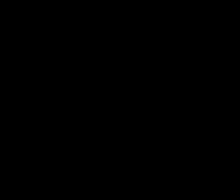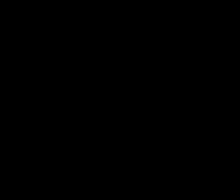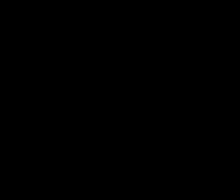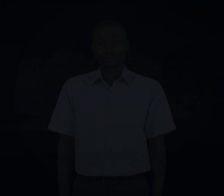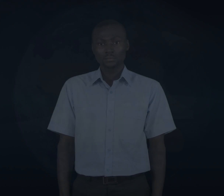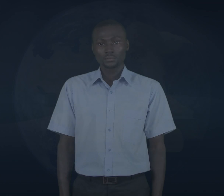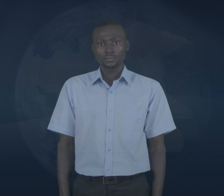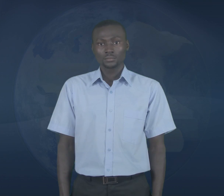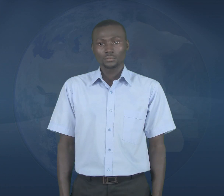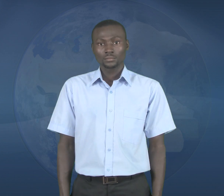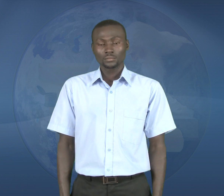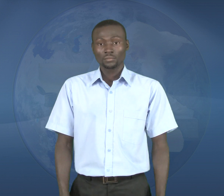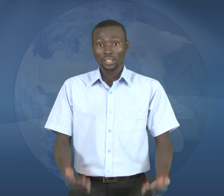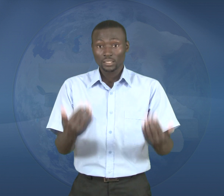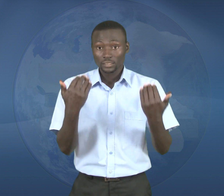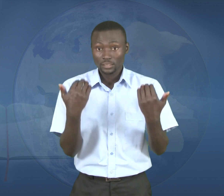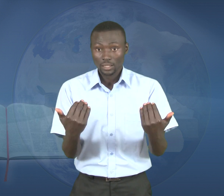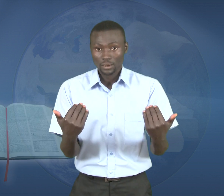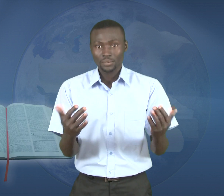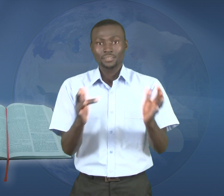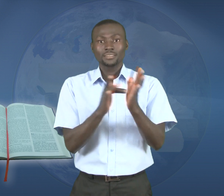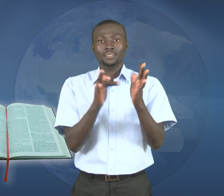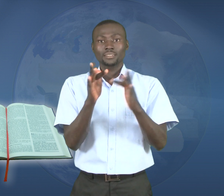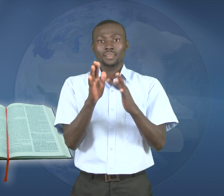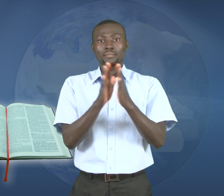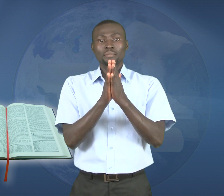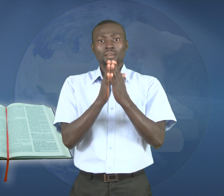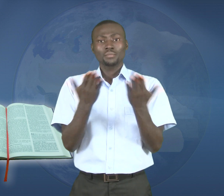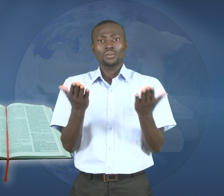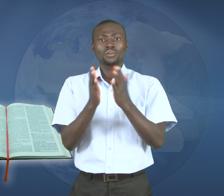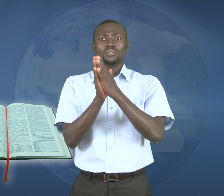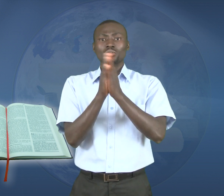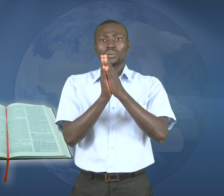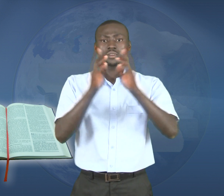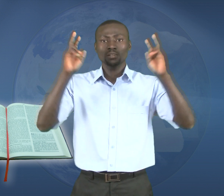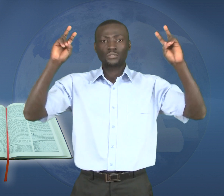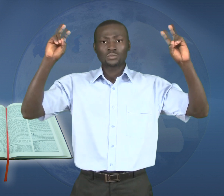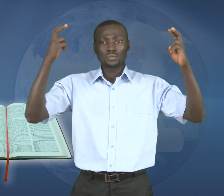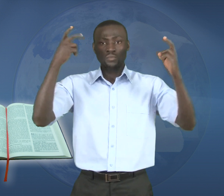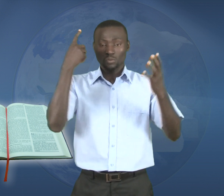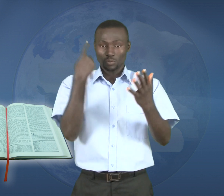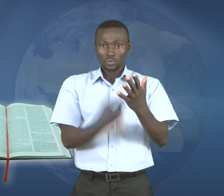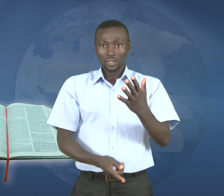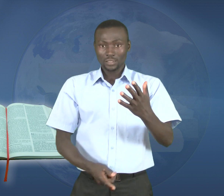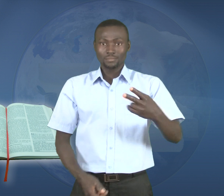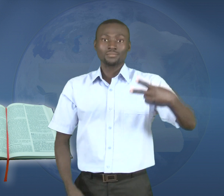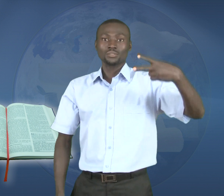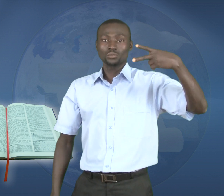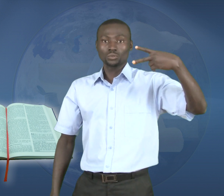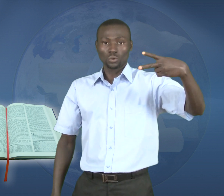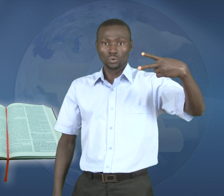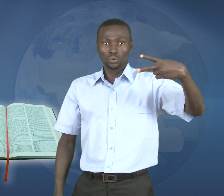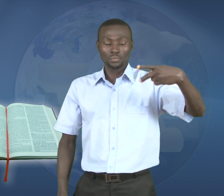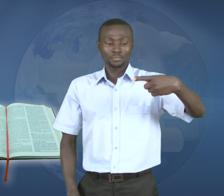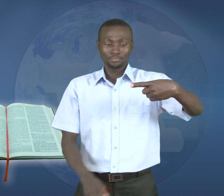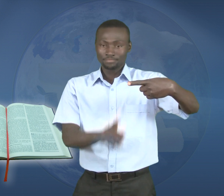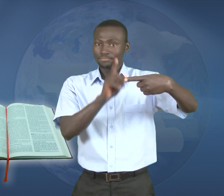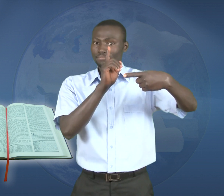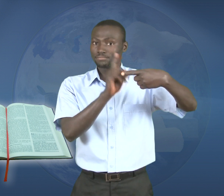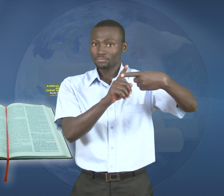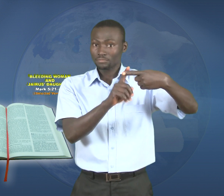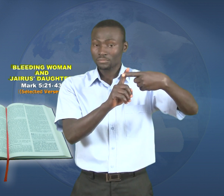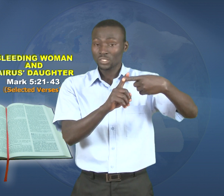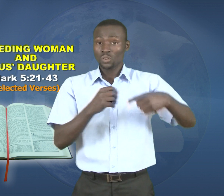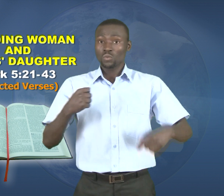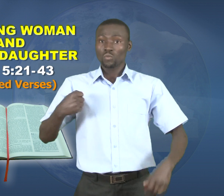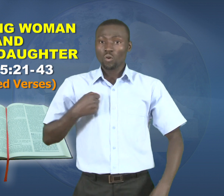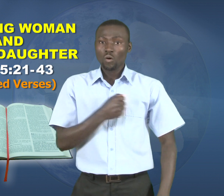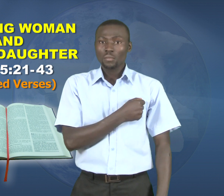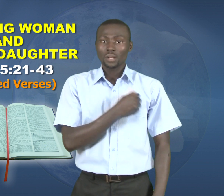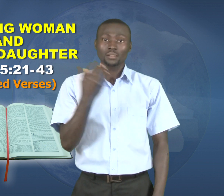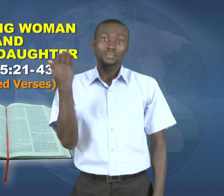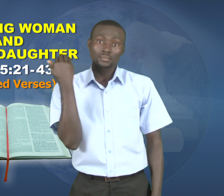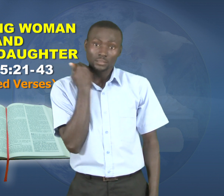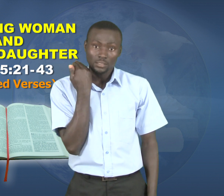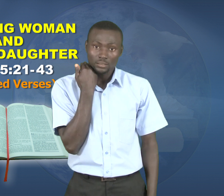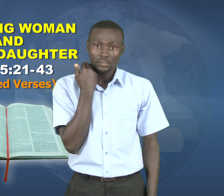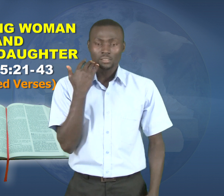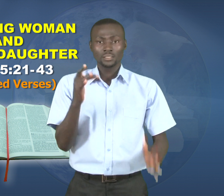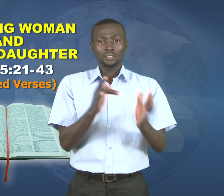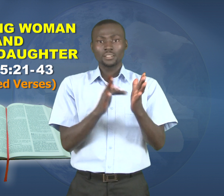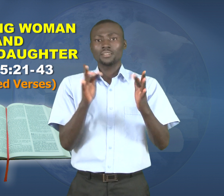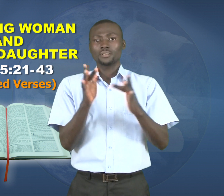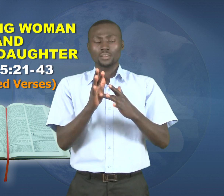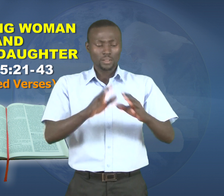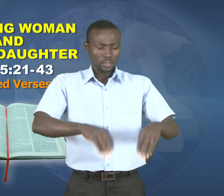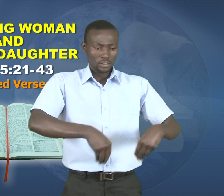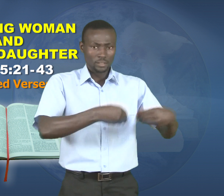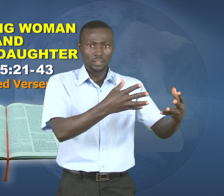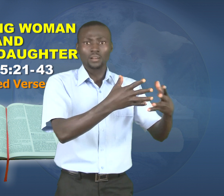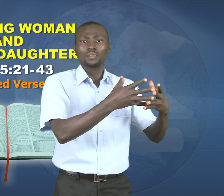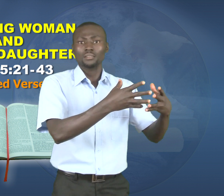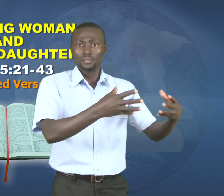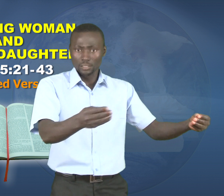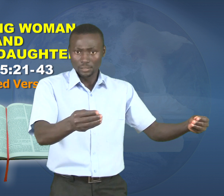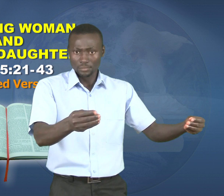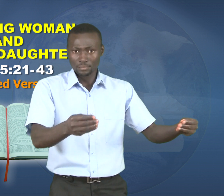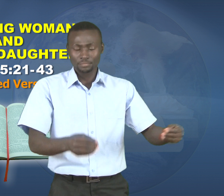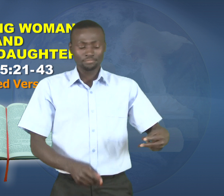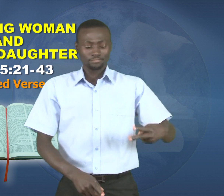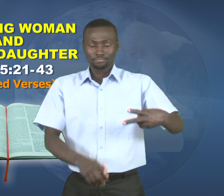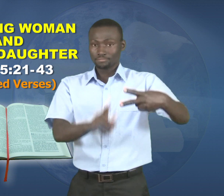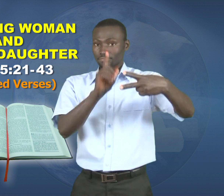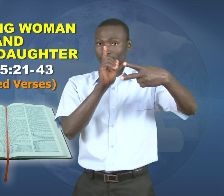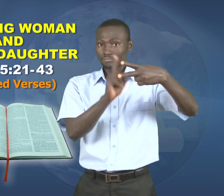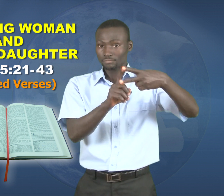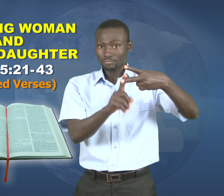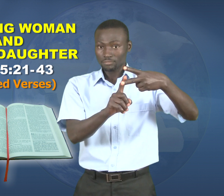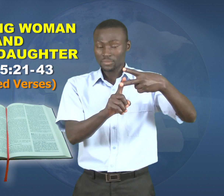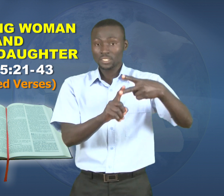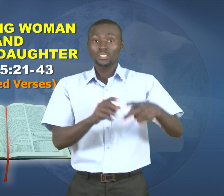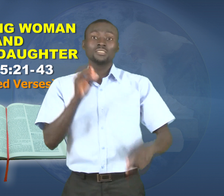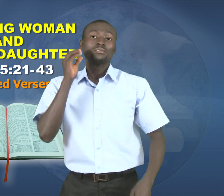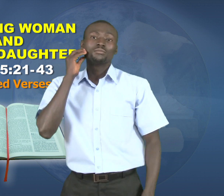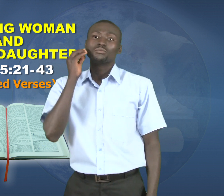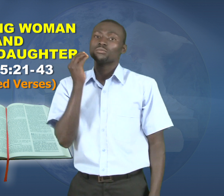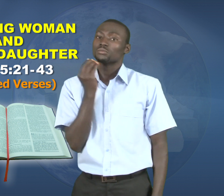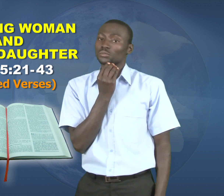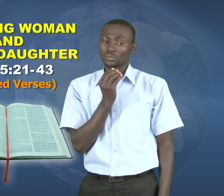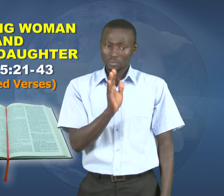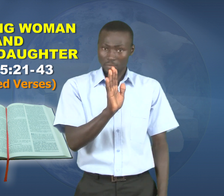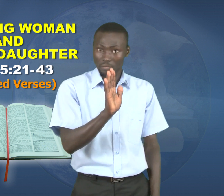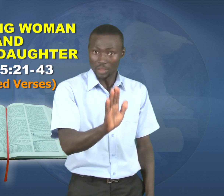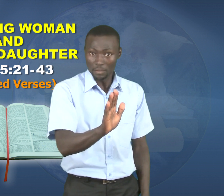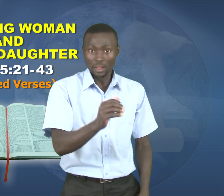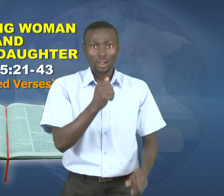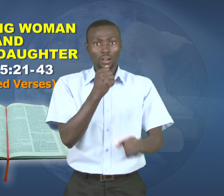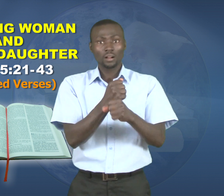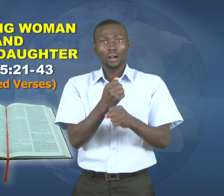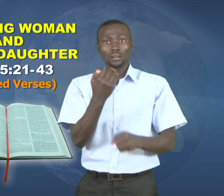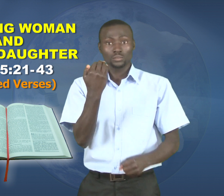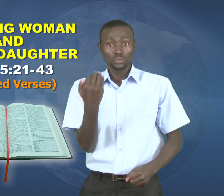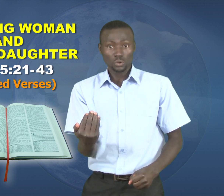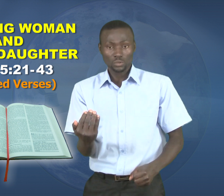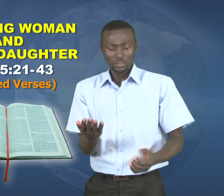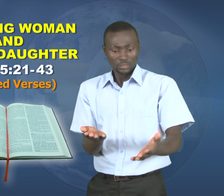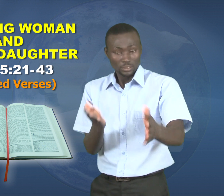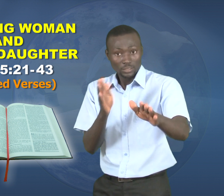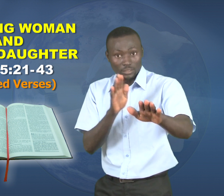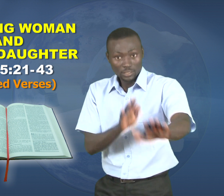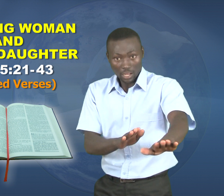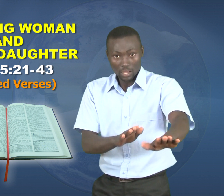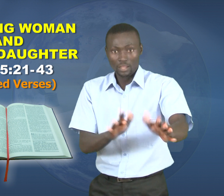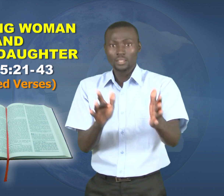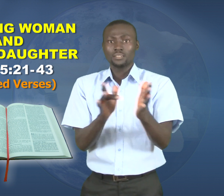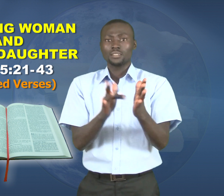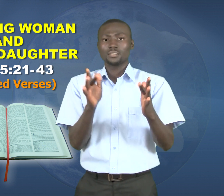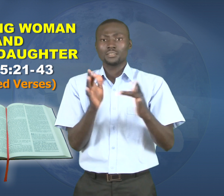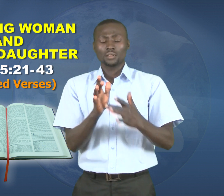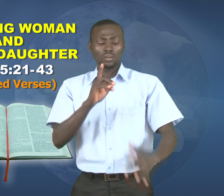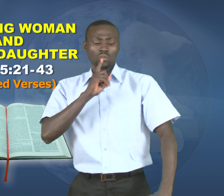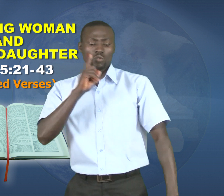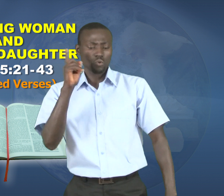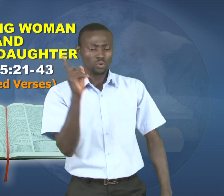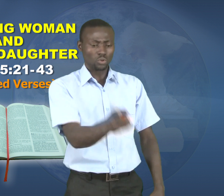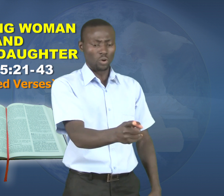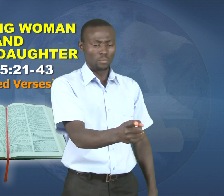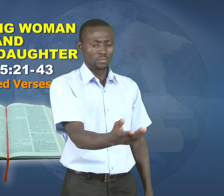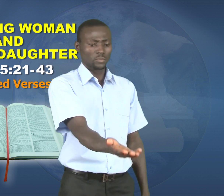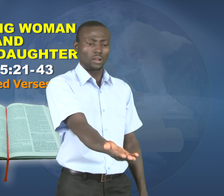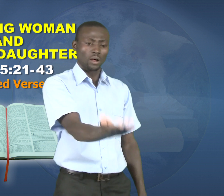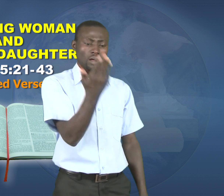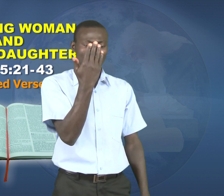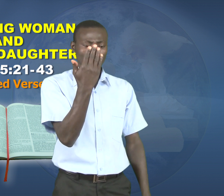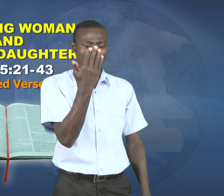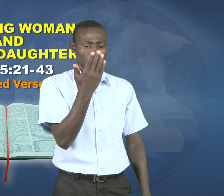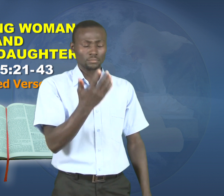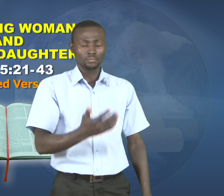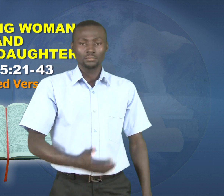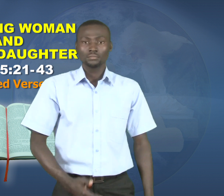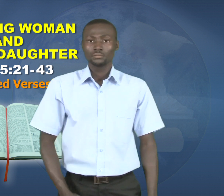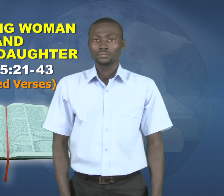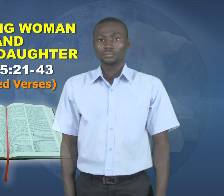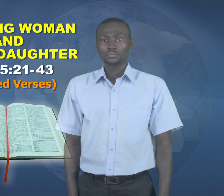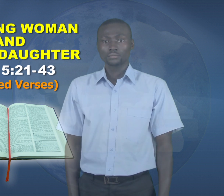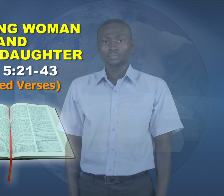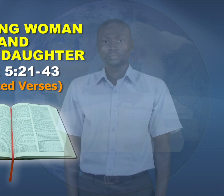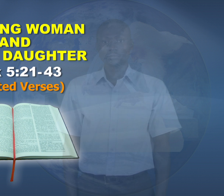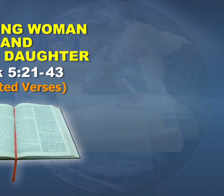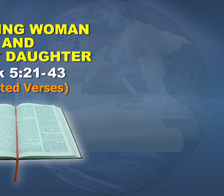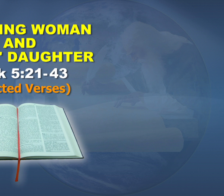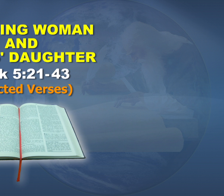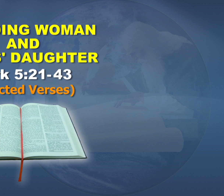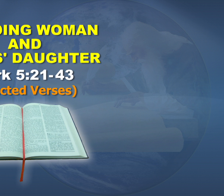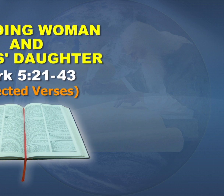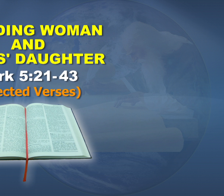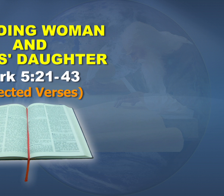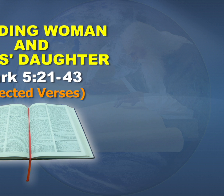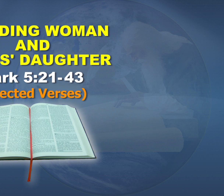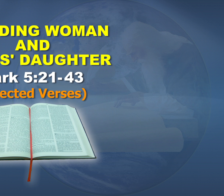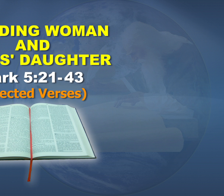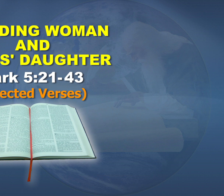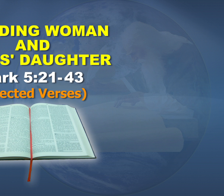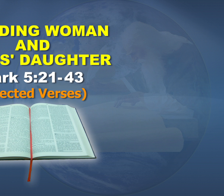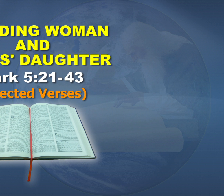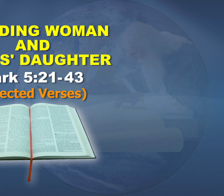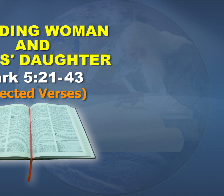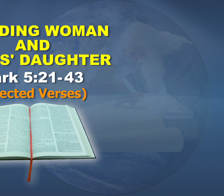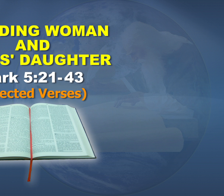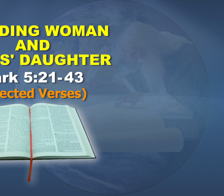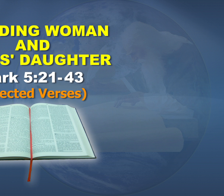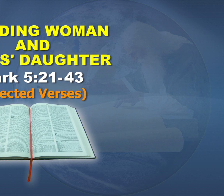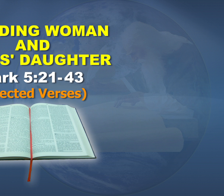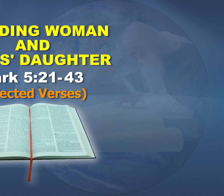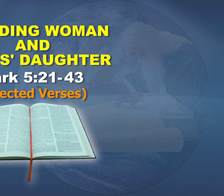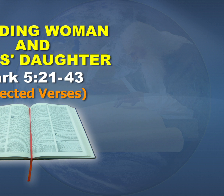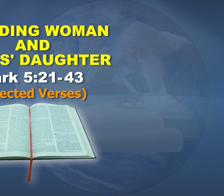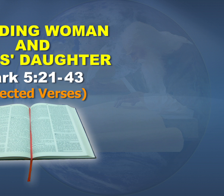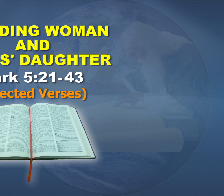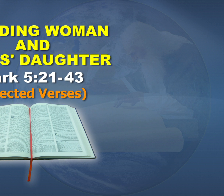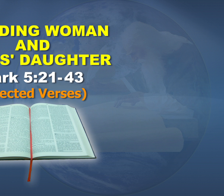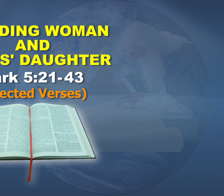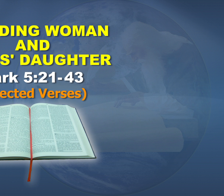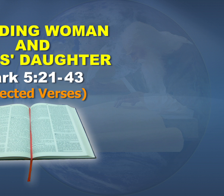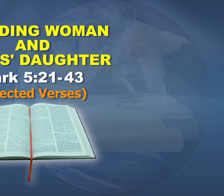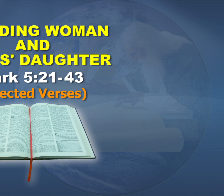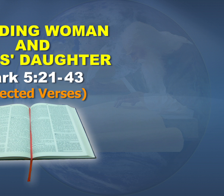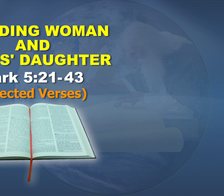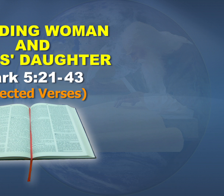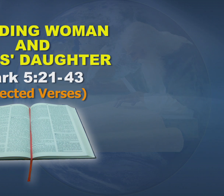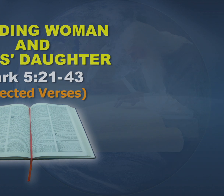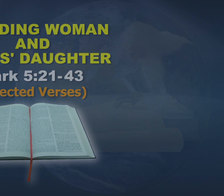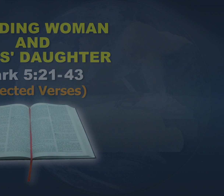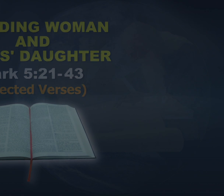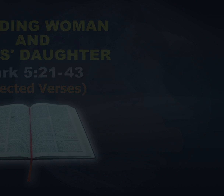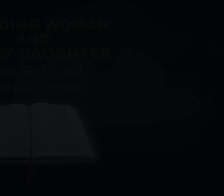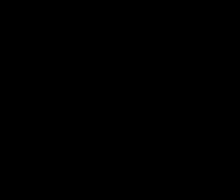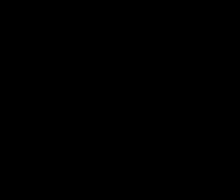Bleeding woman and Jairus' daughter